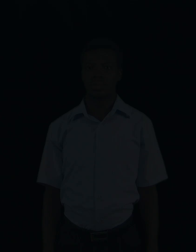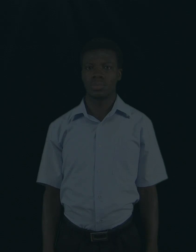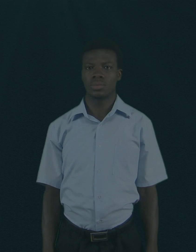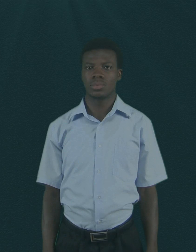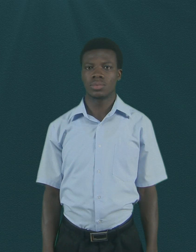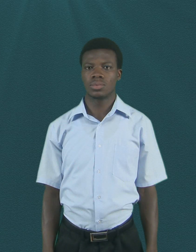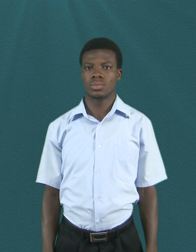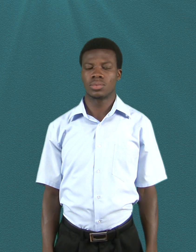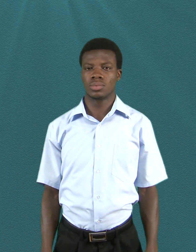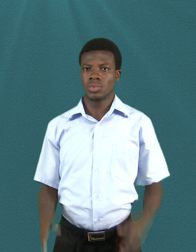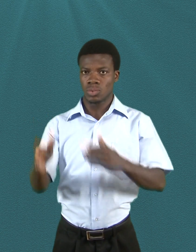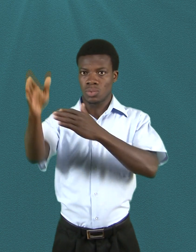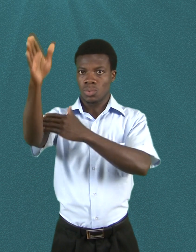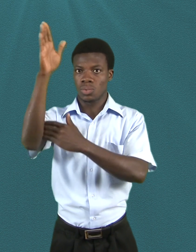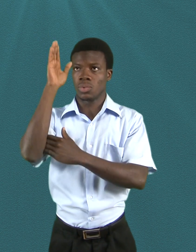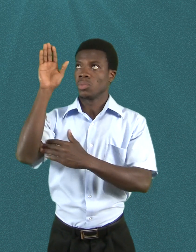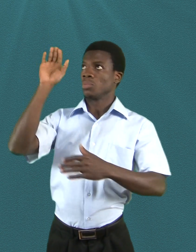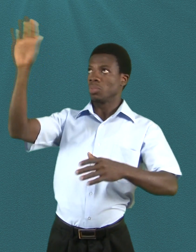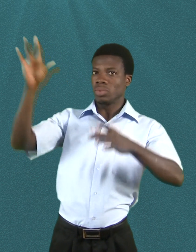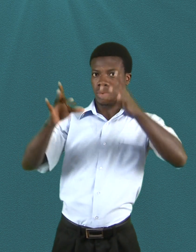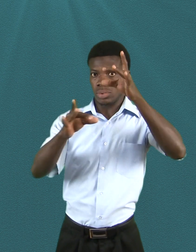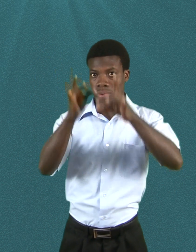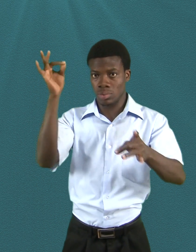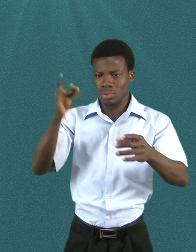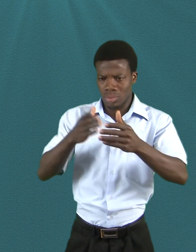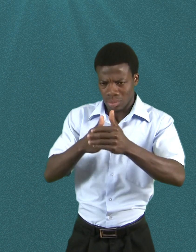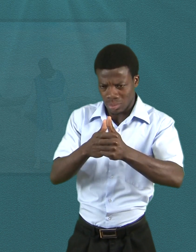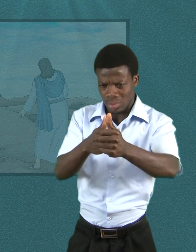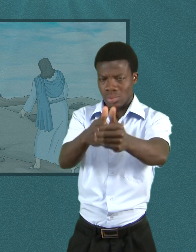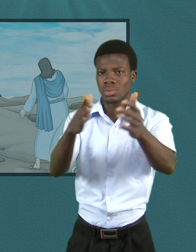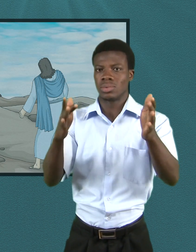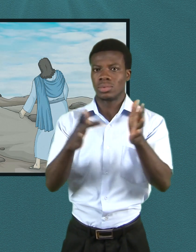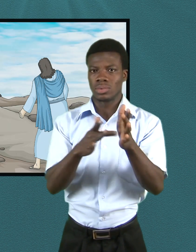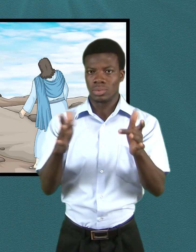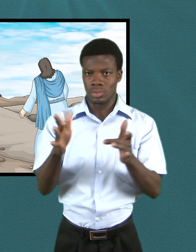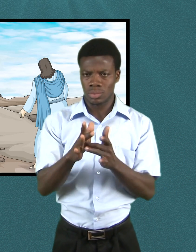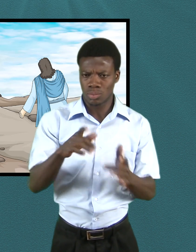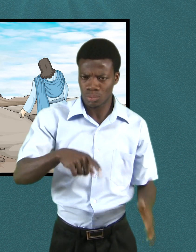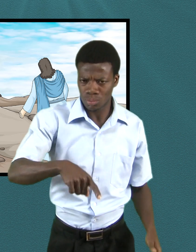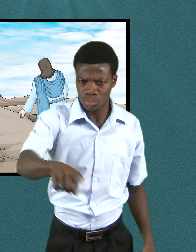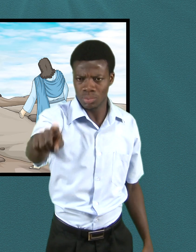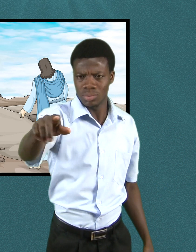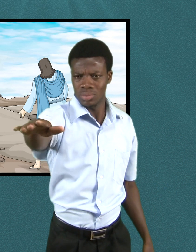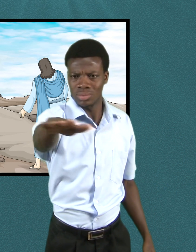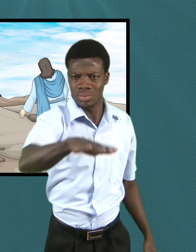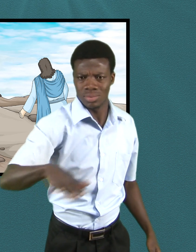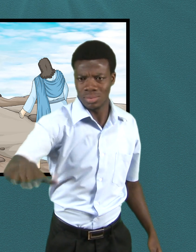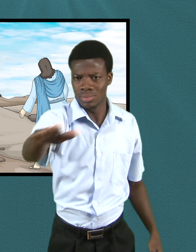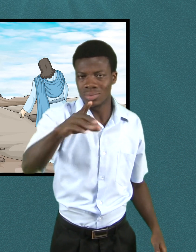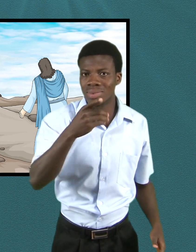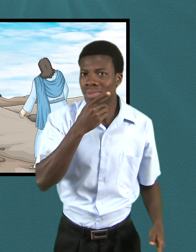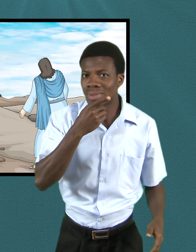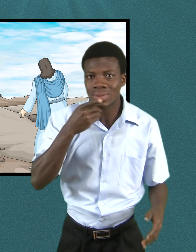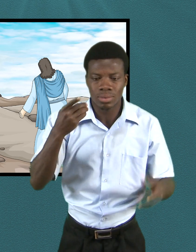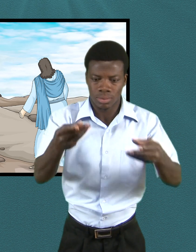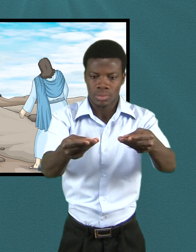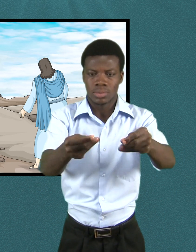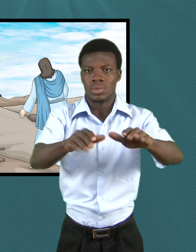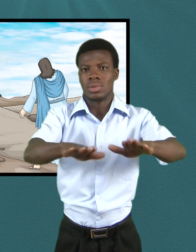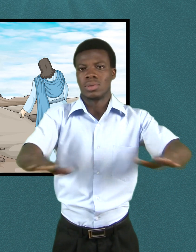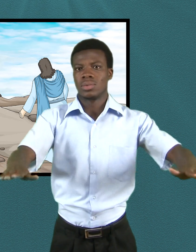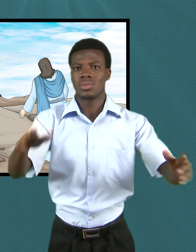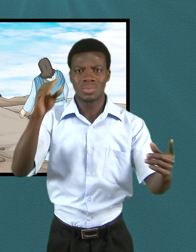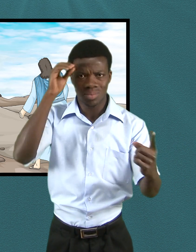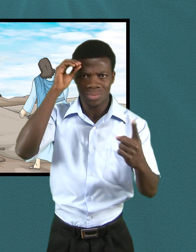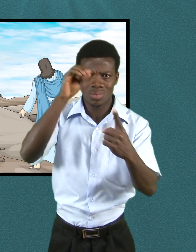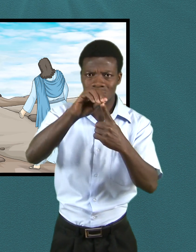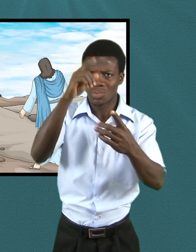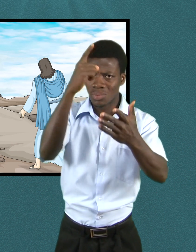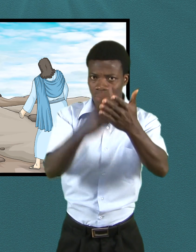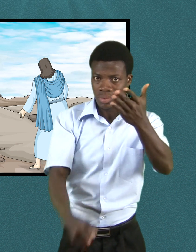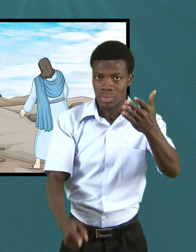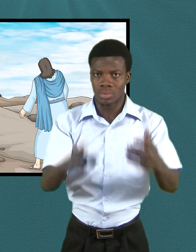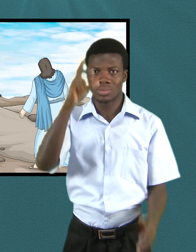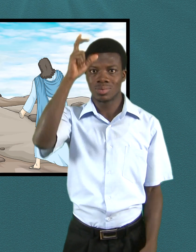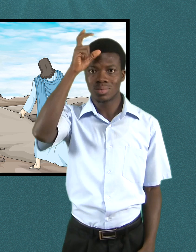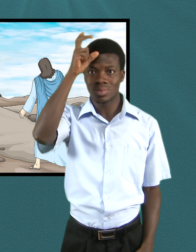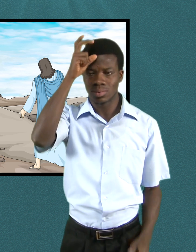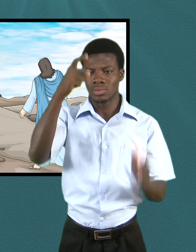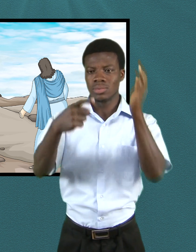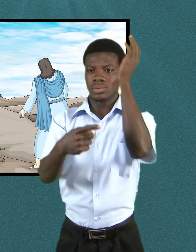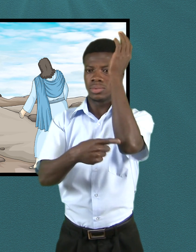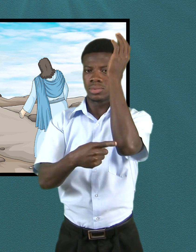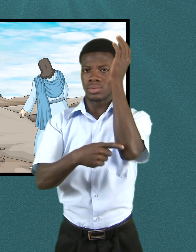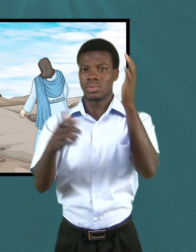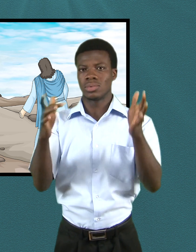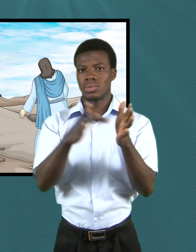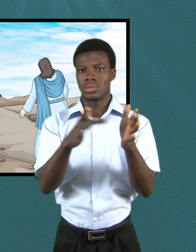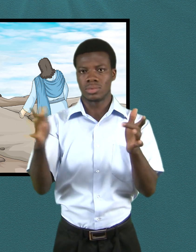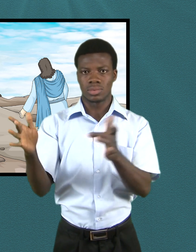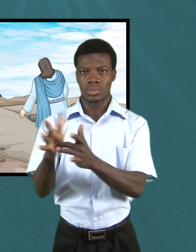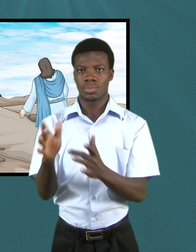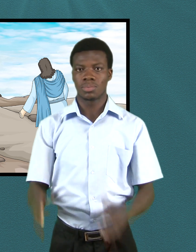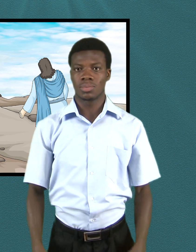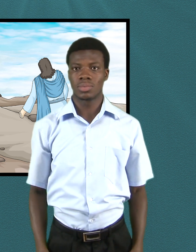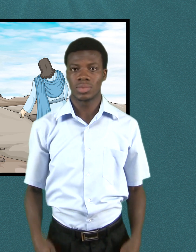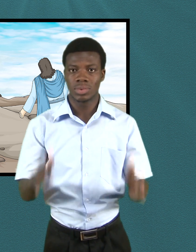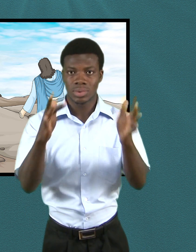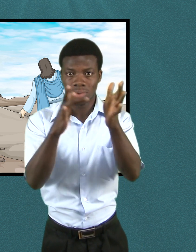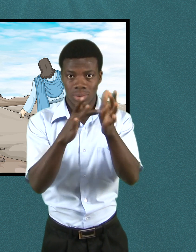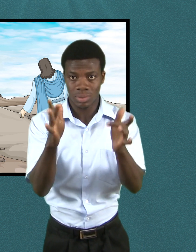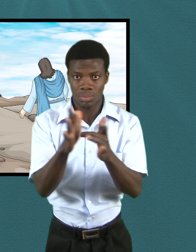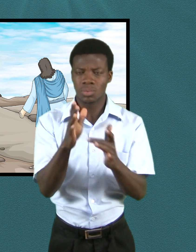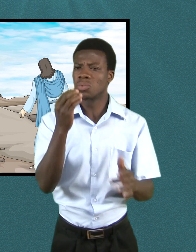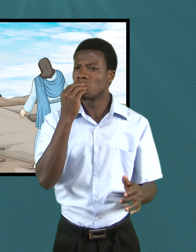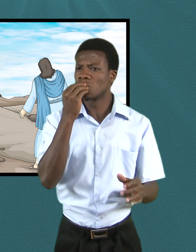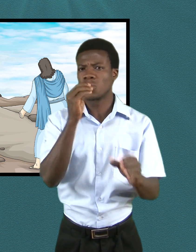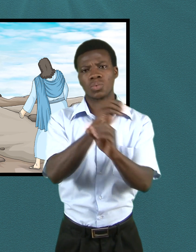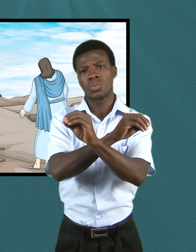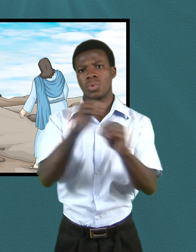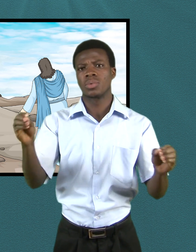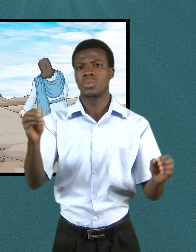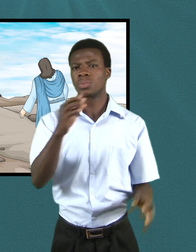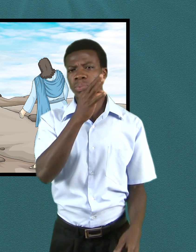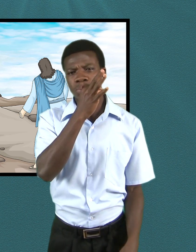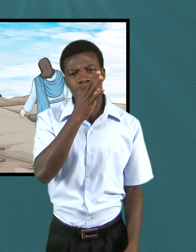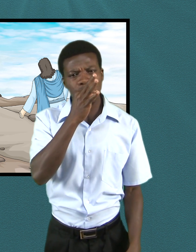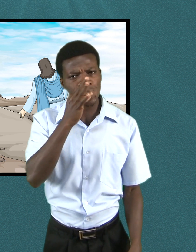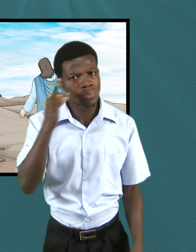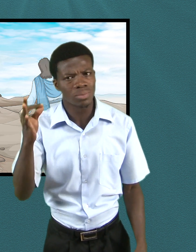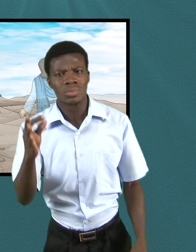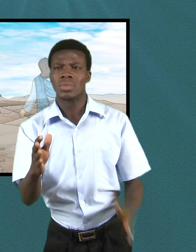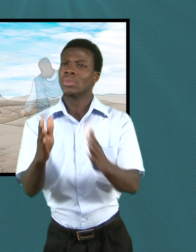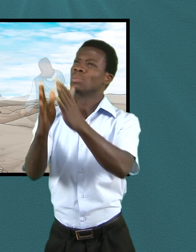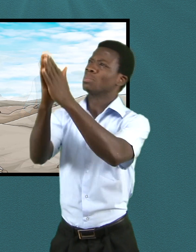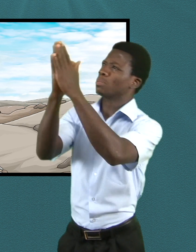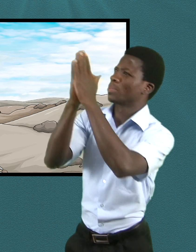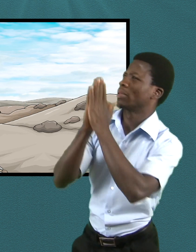Then Jesus was led by the Spirit into the wilderness to be tempted by the devil.